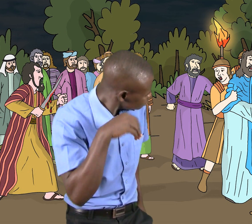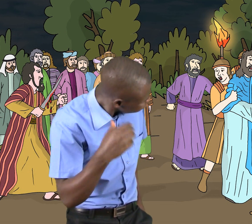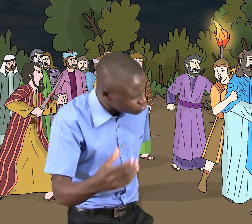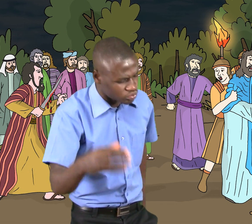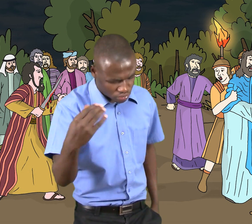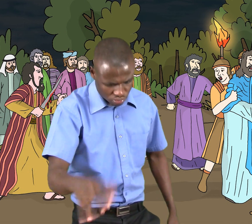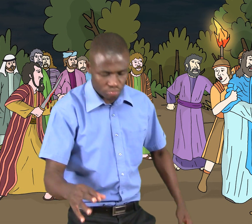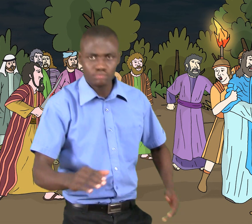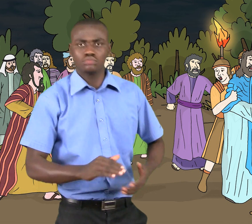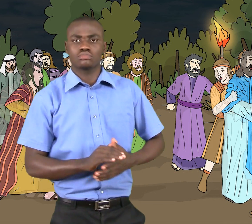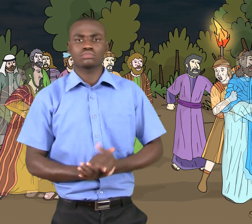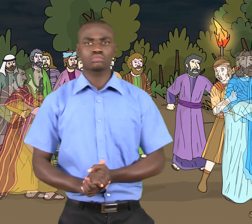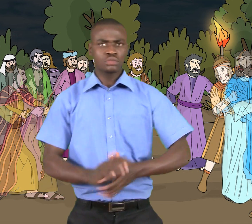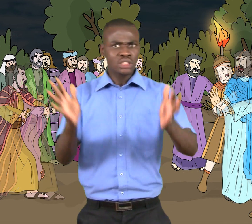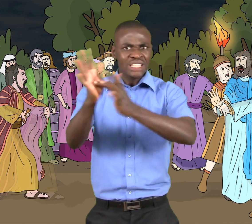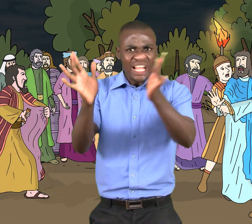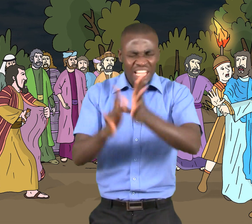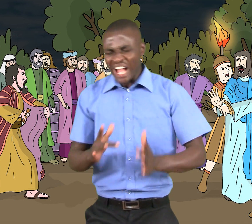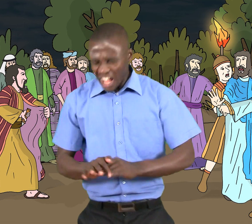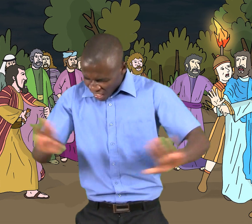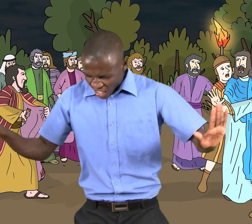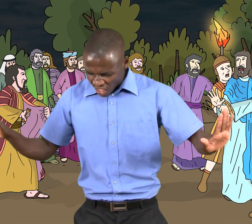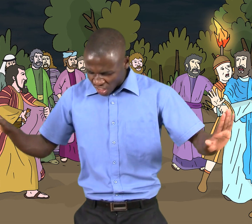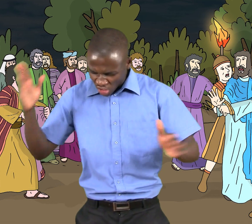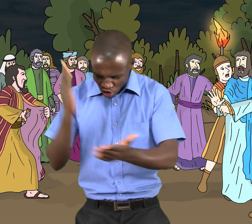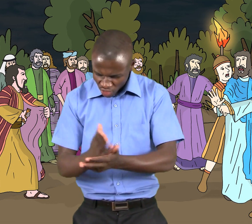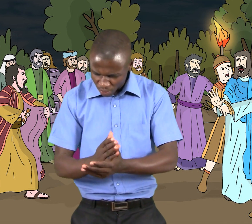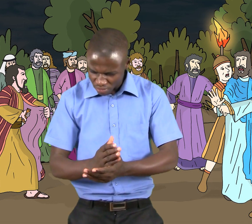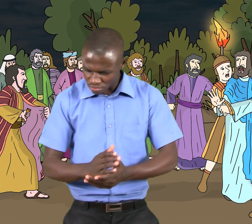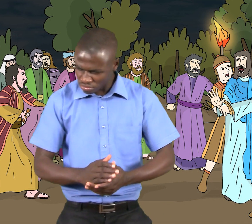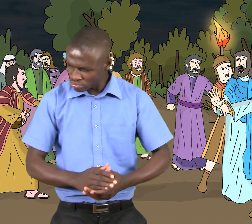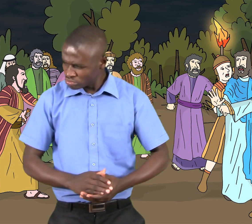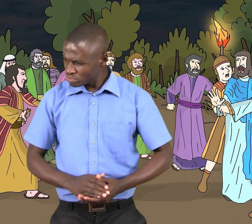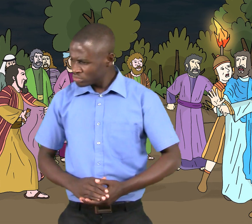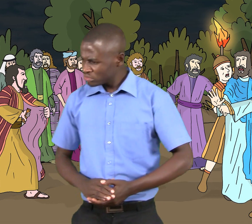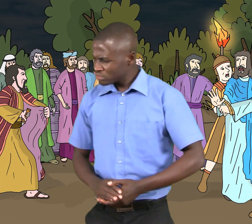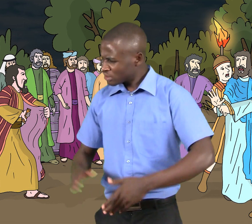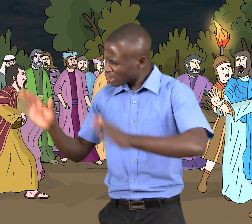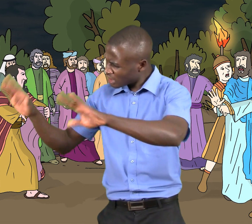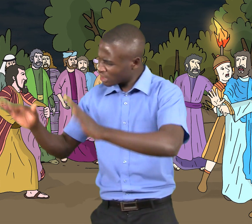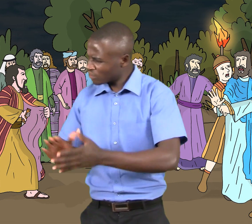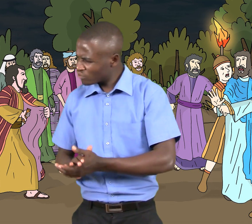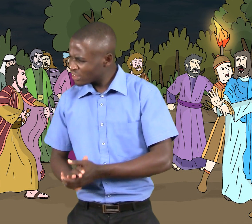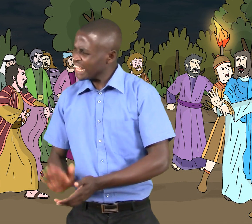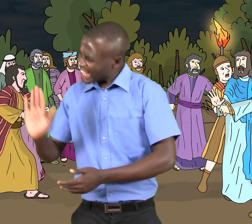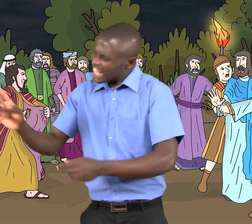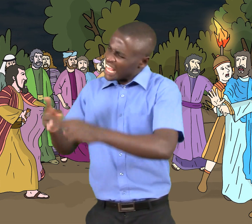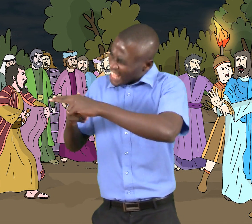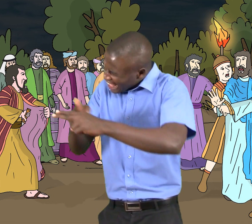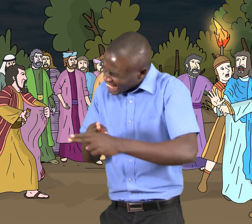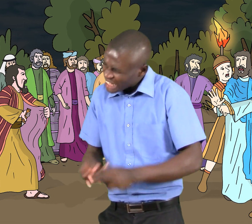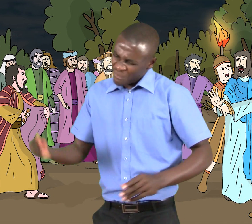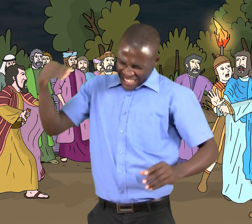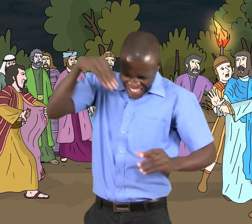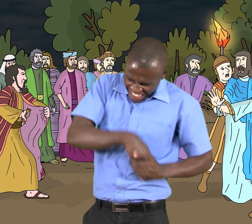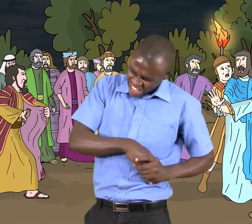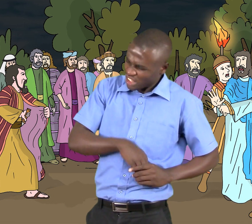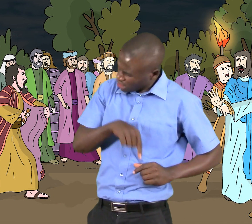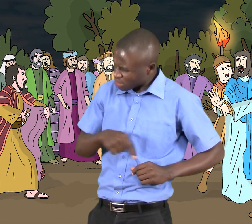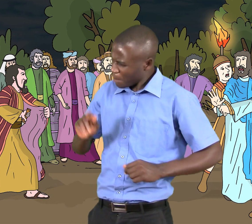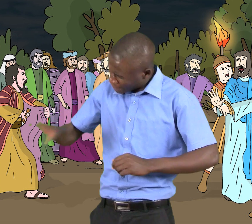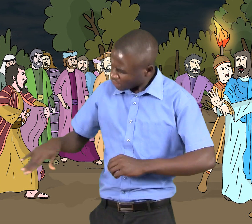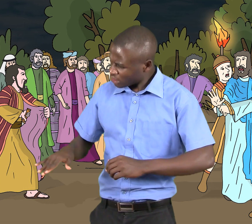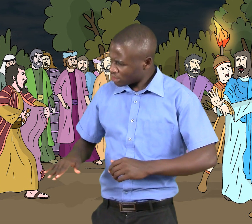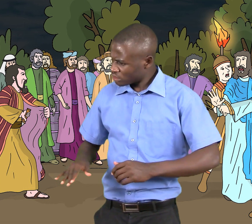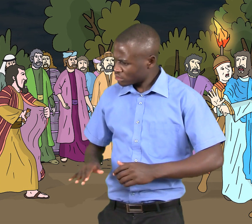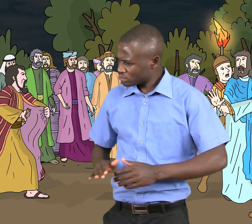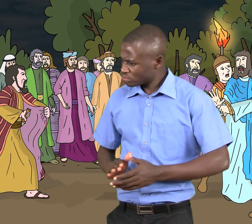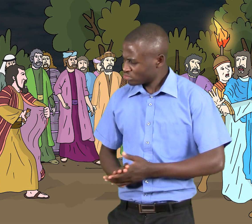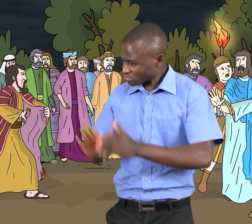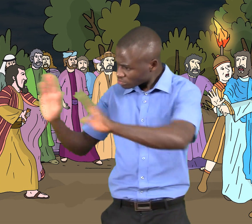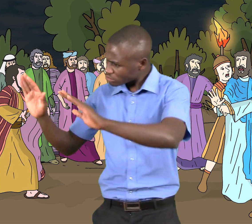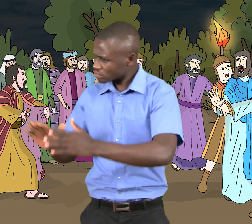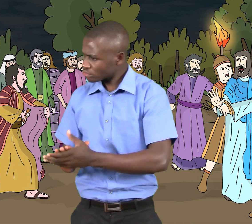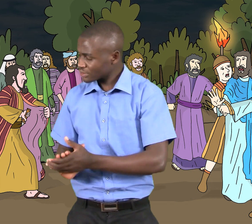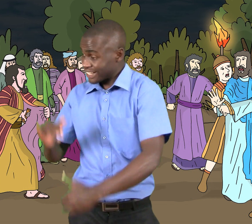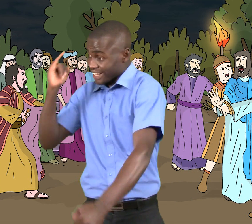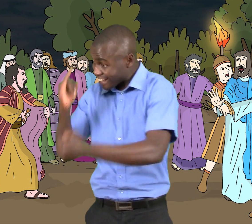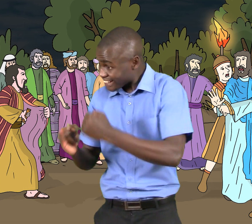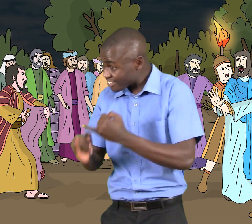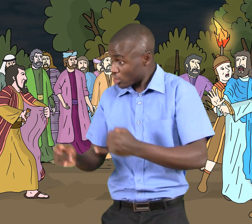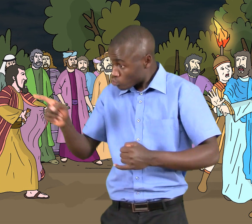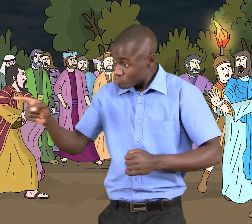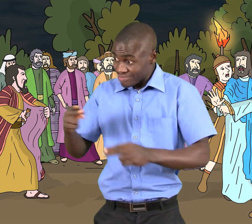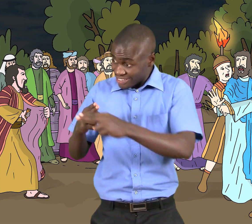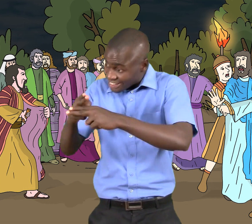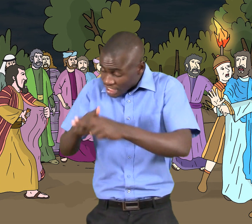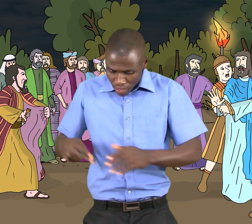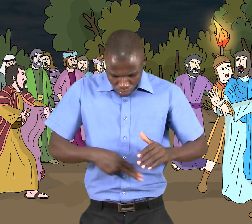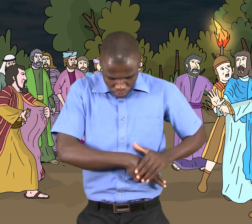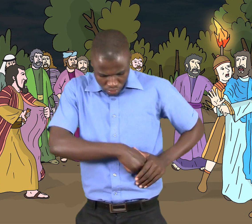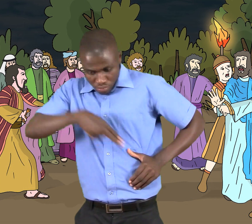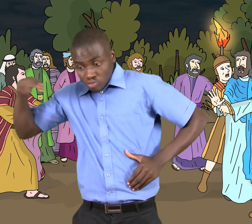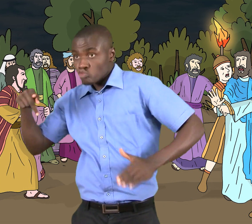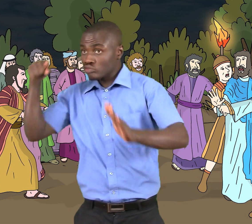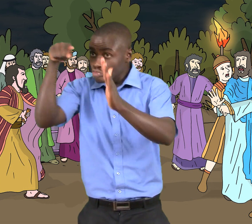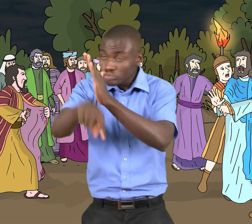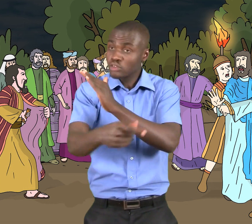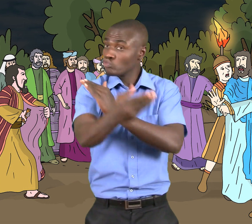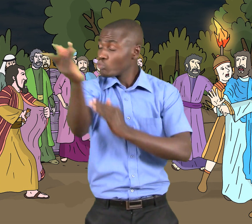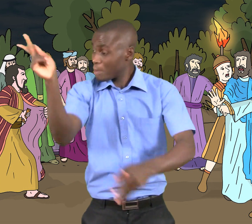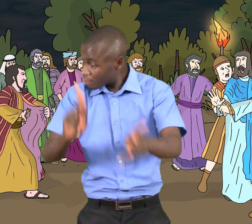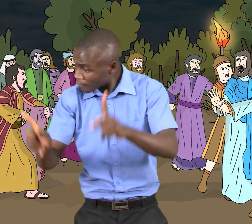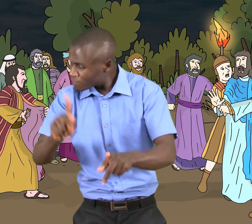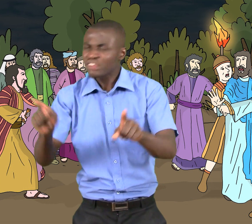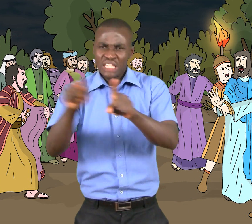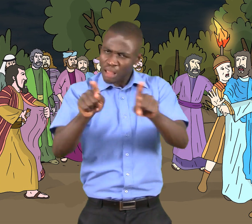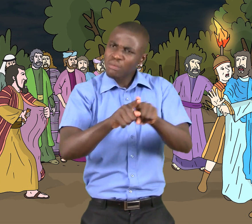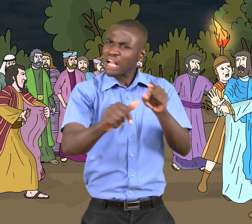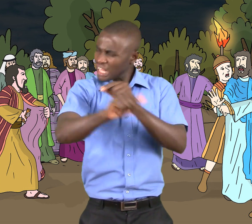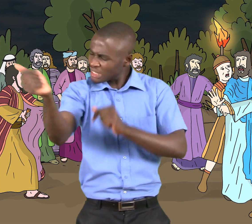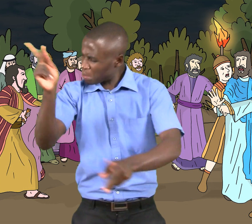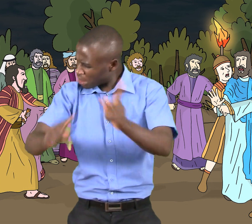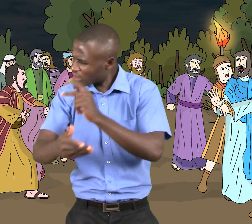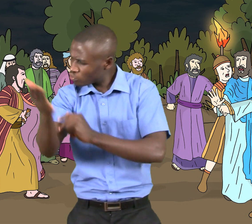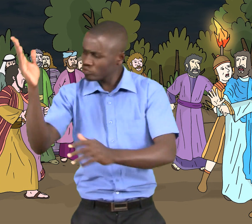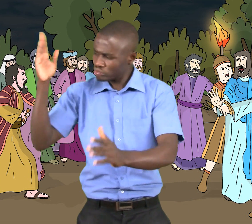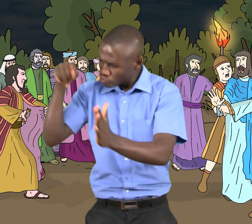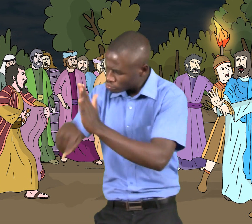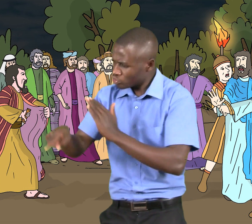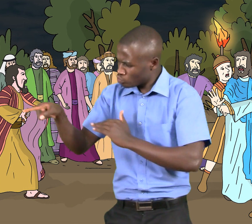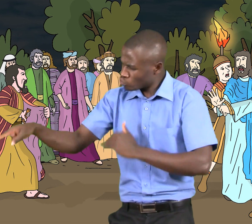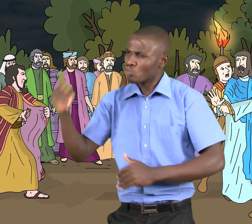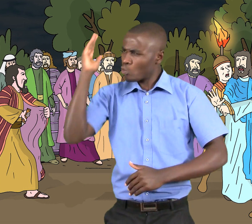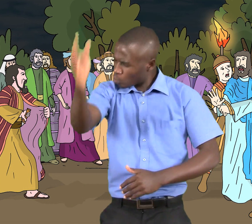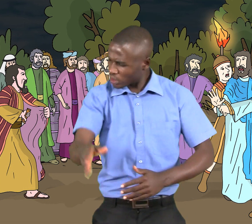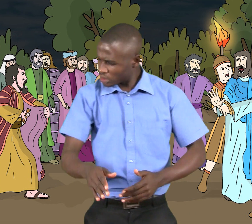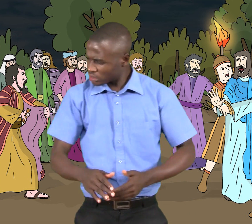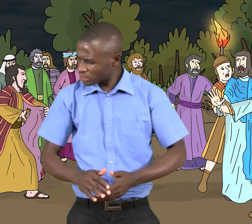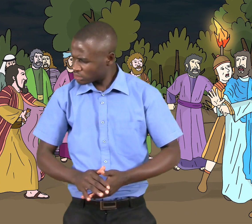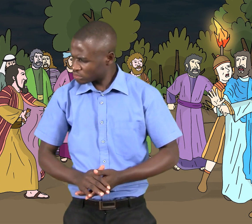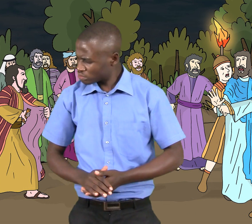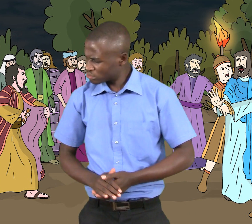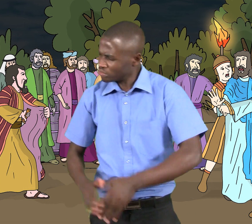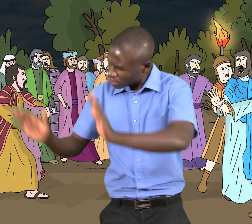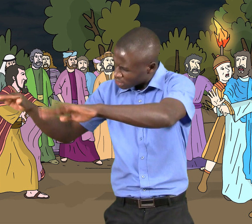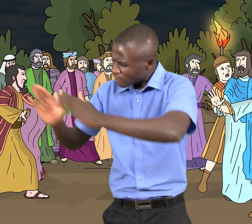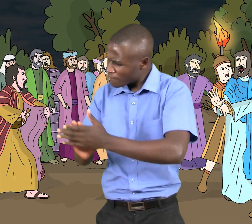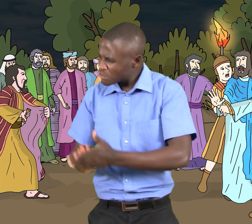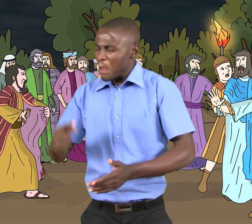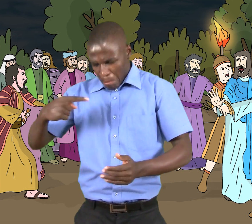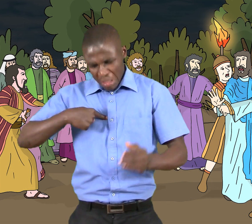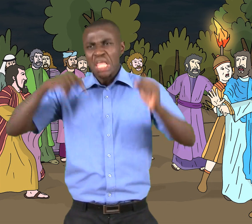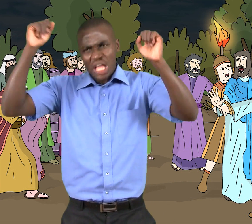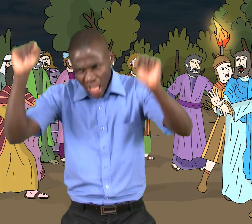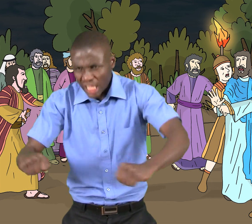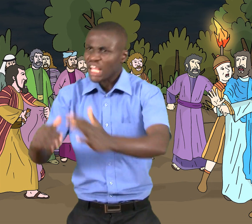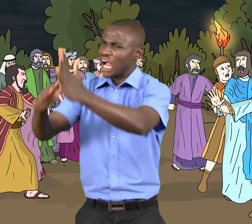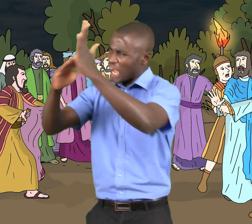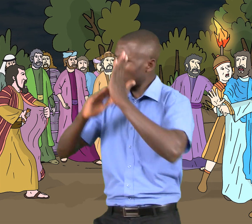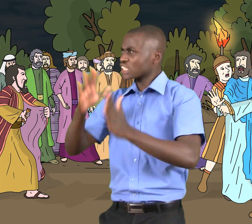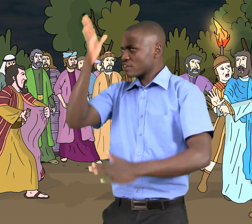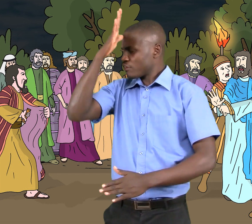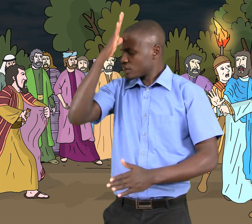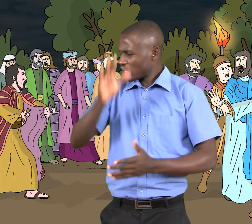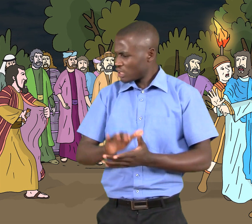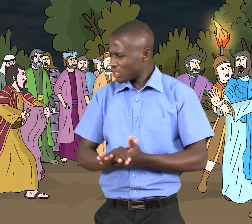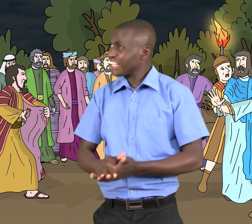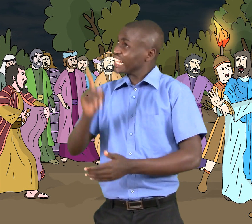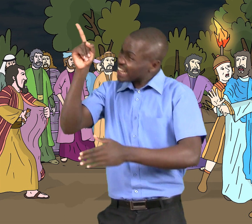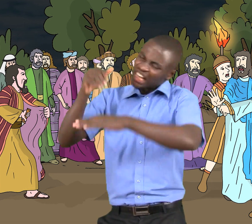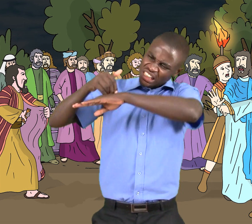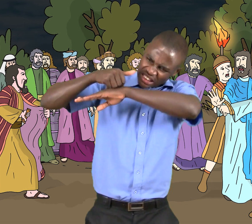“Put your sword back in its place,” Jesus said to him. “For all who draw the sword will die by the sword.